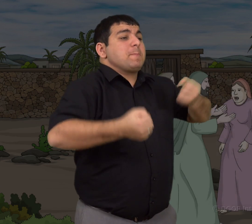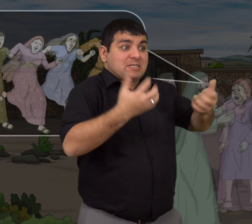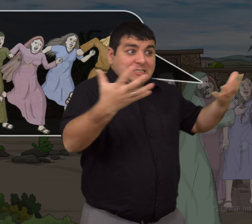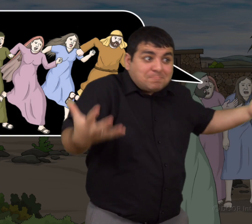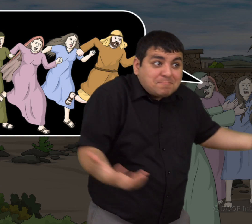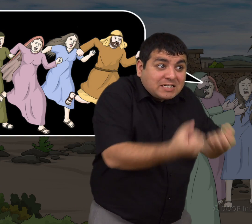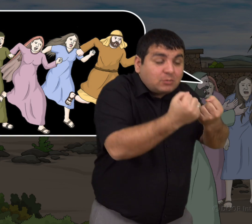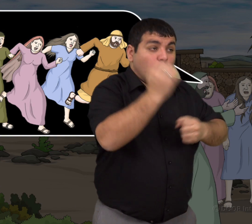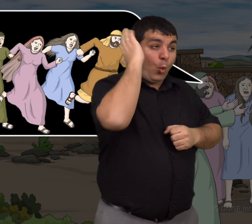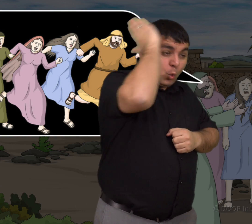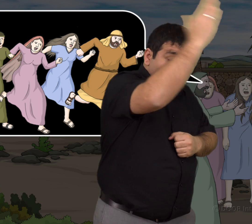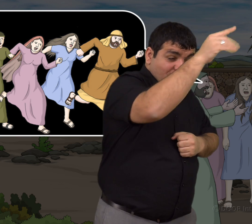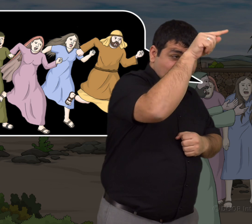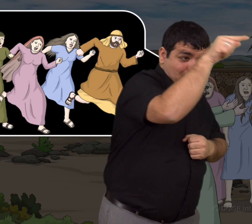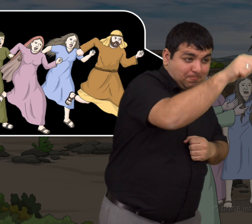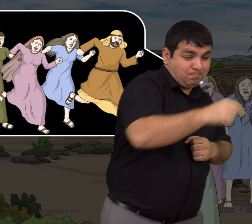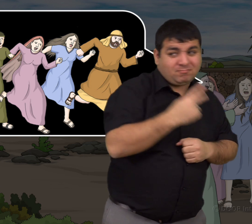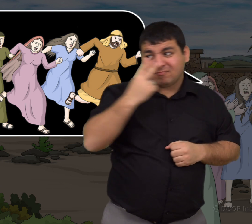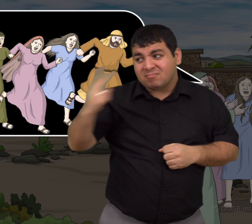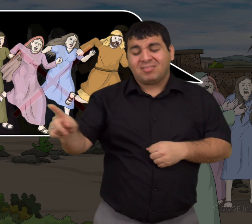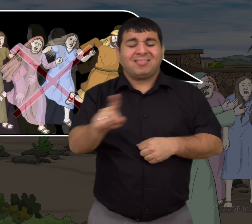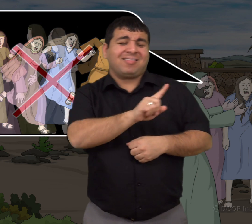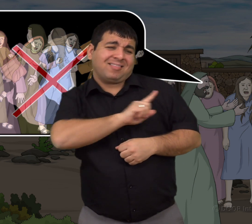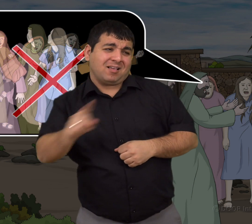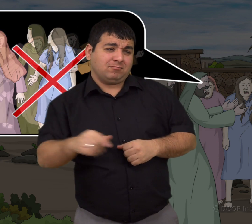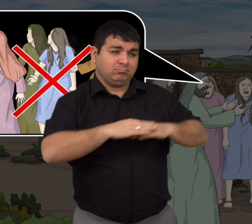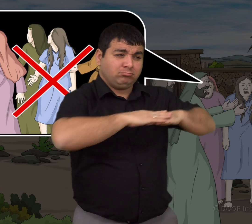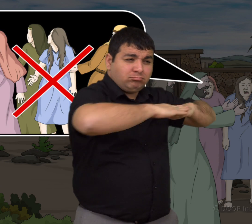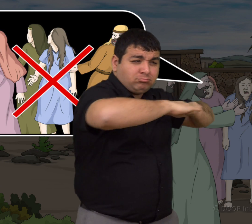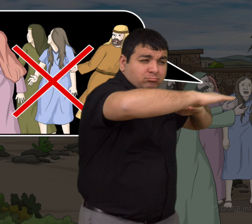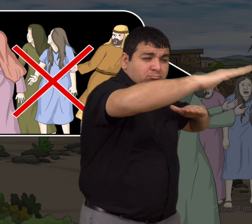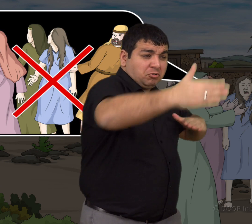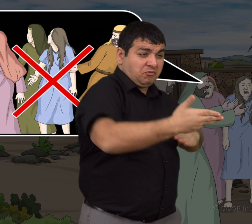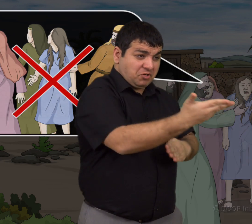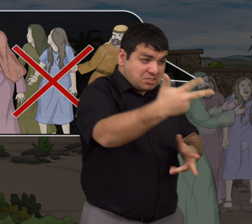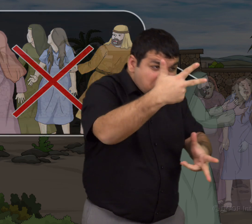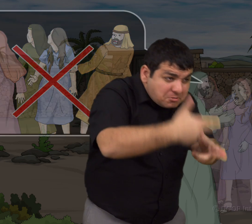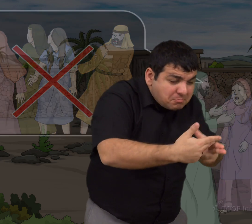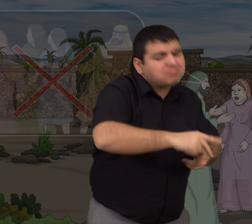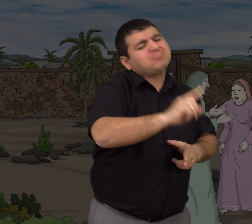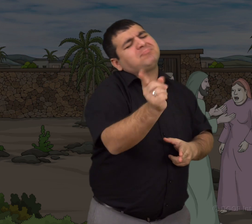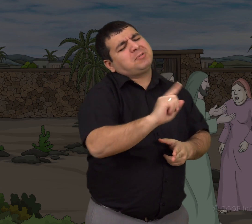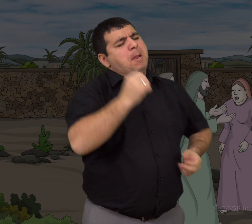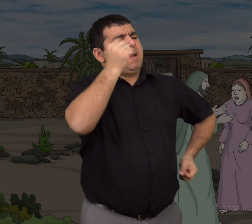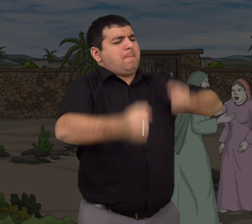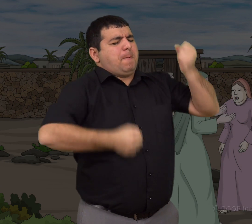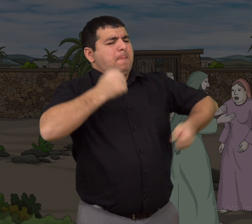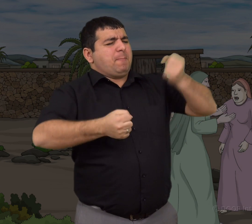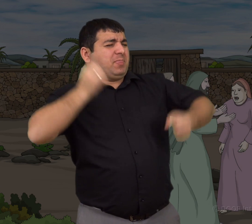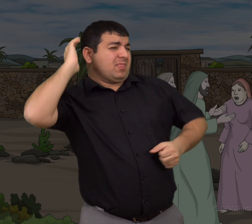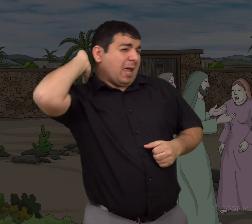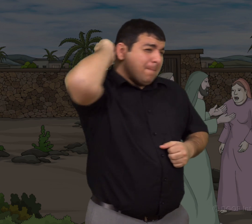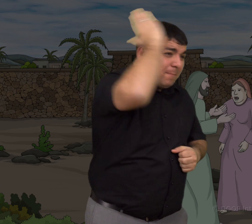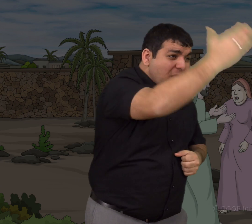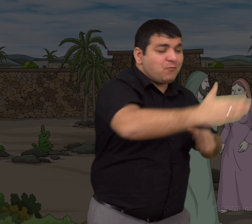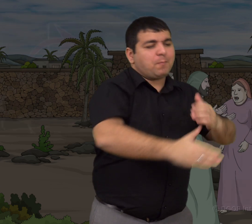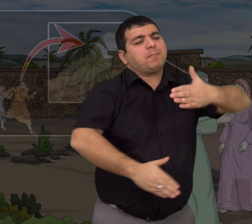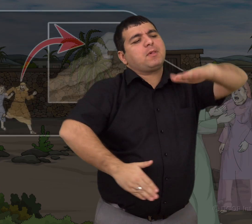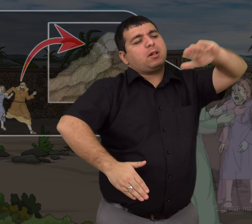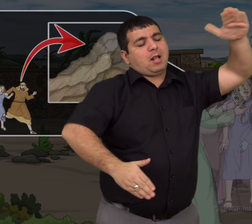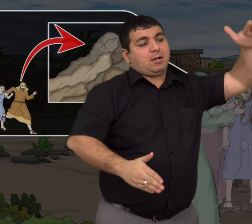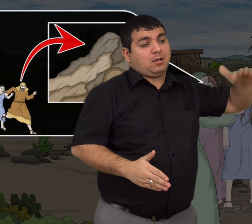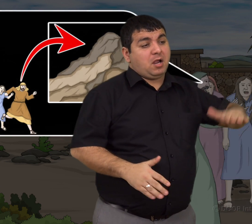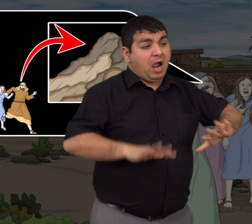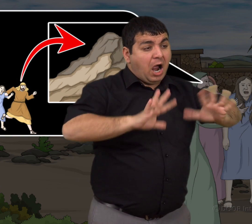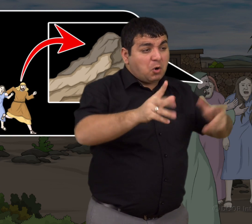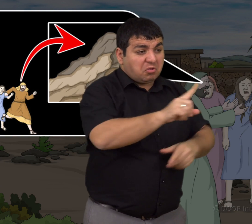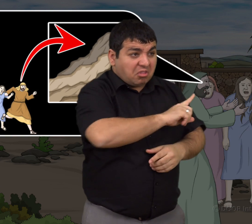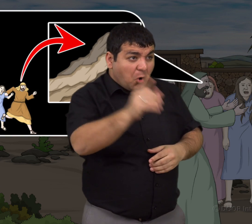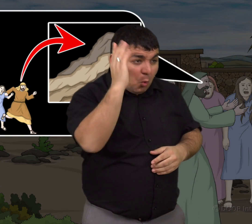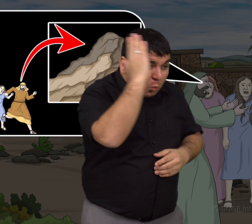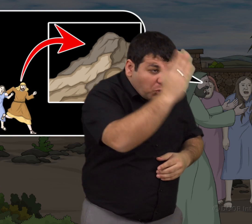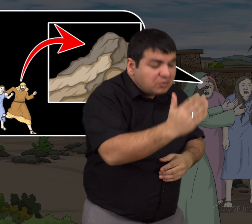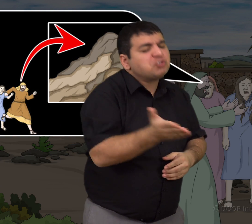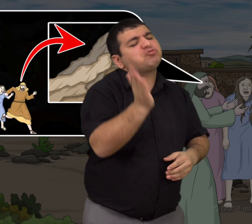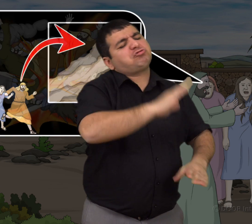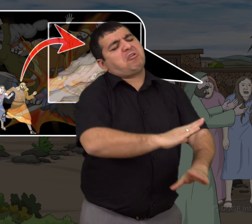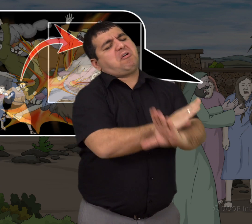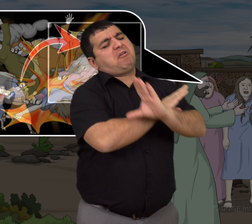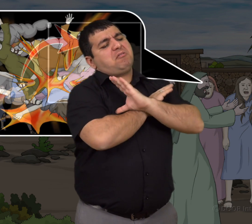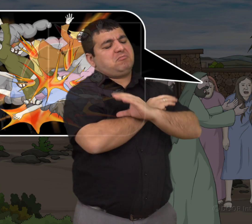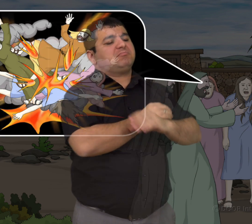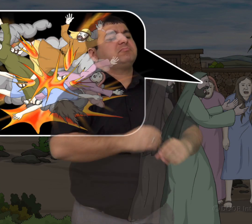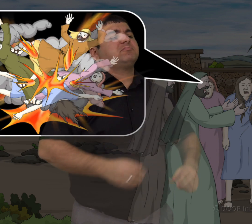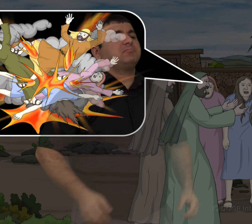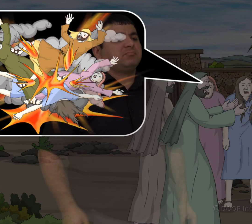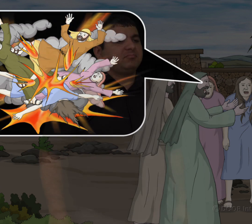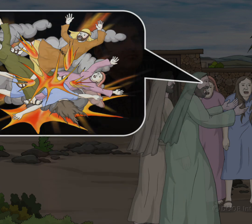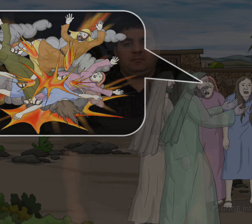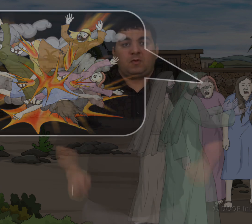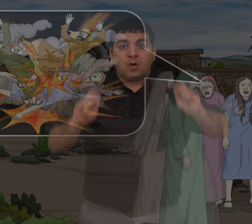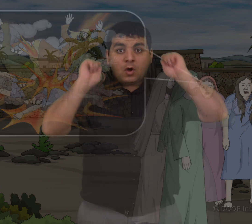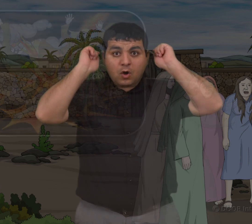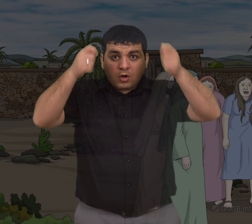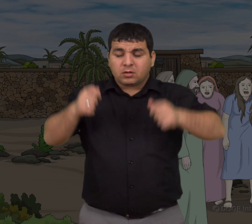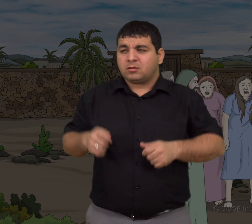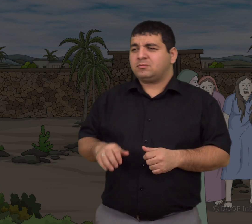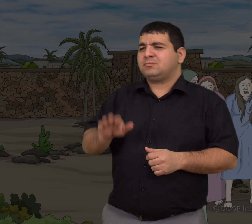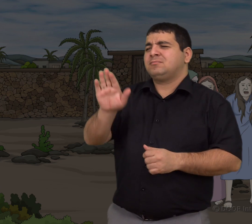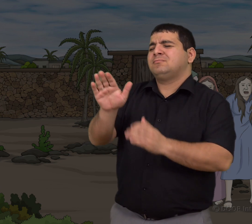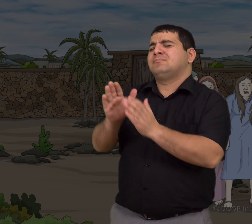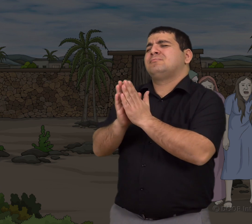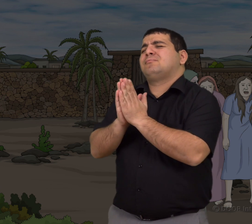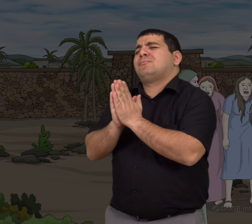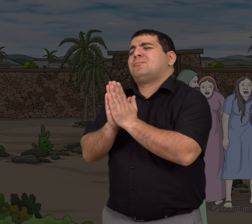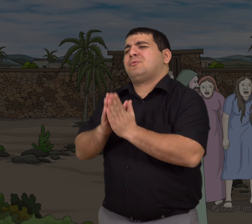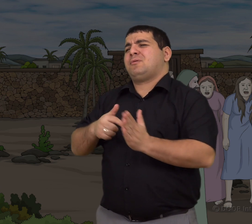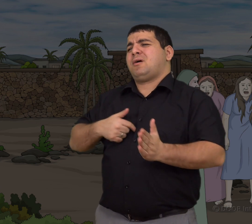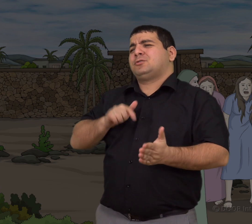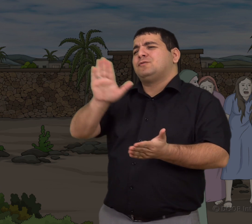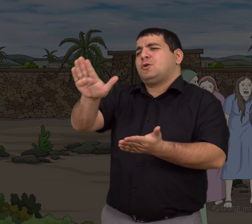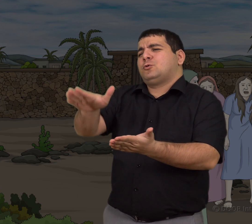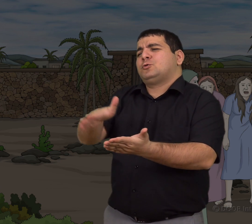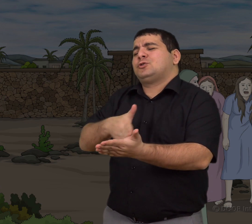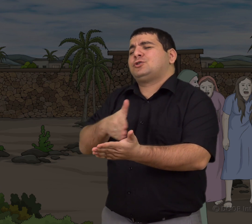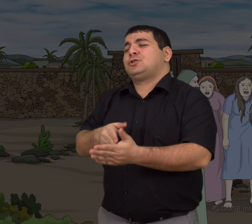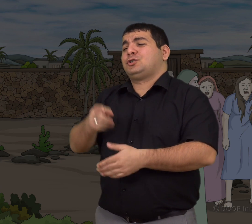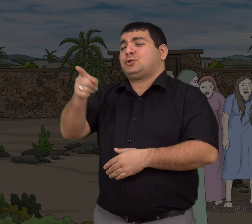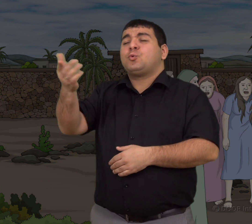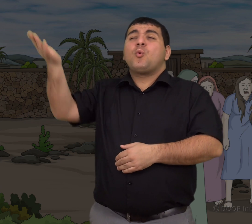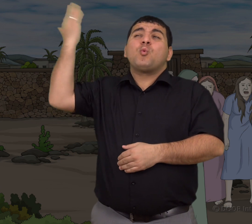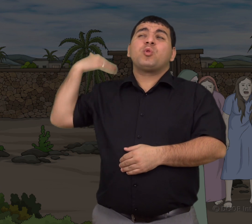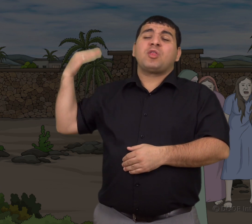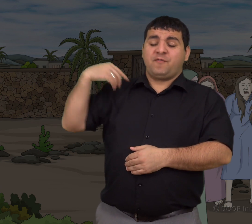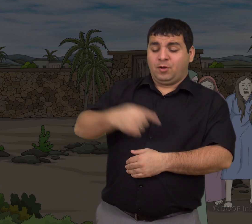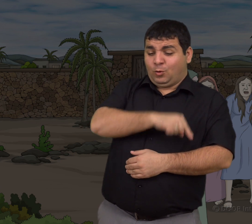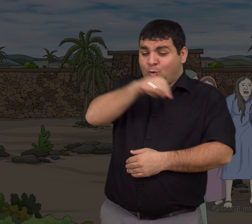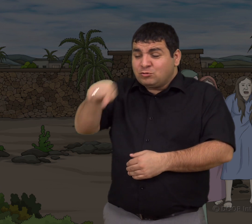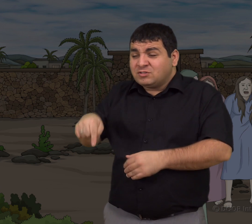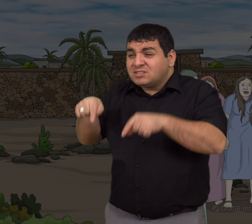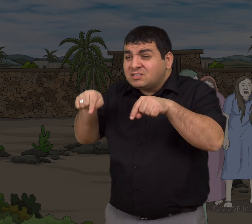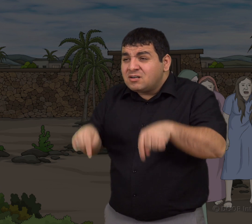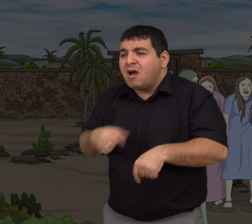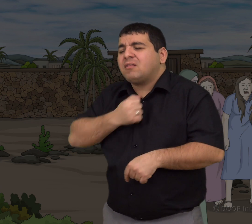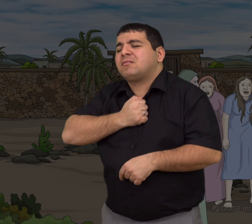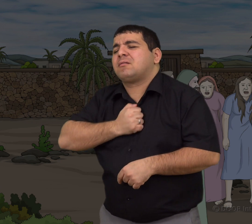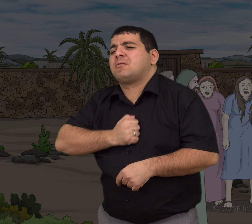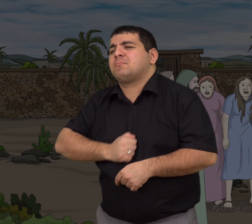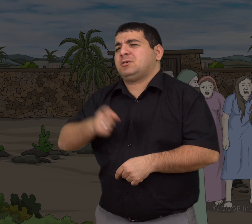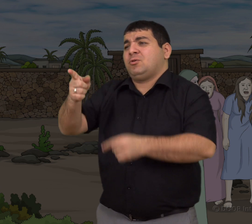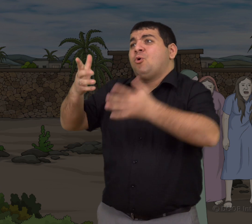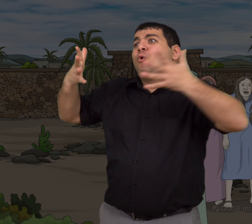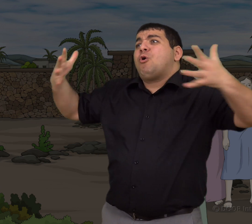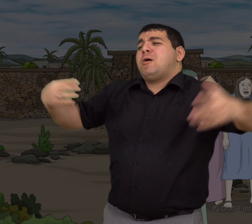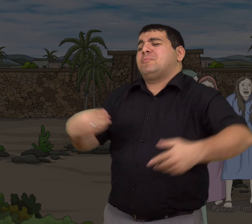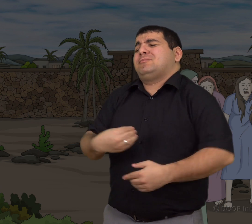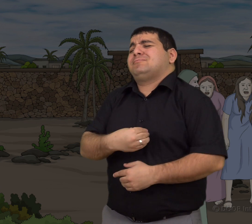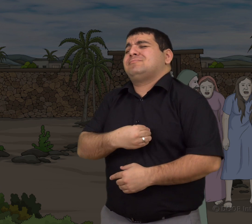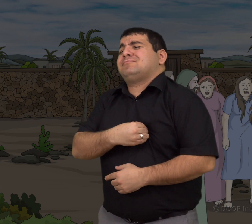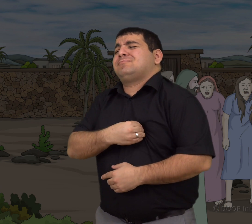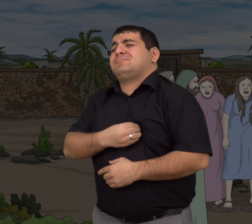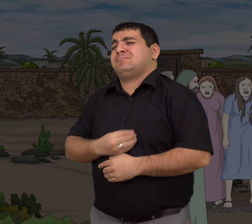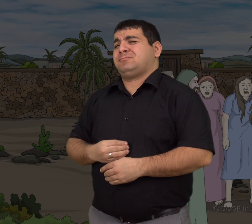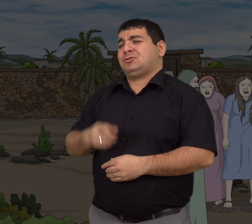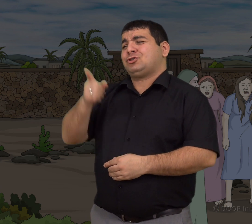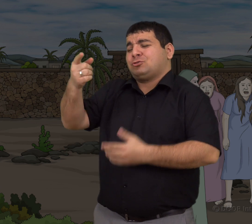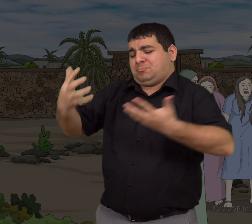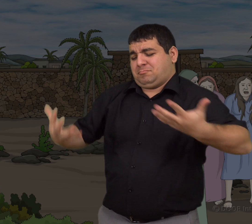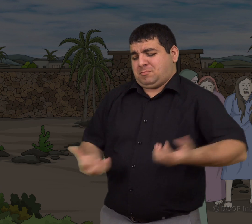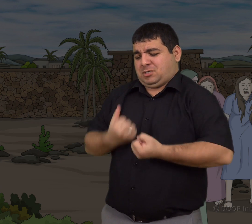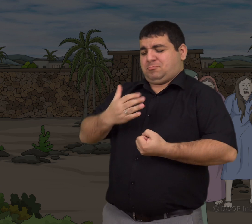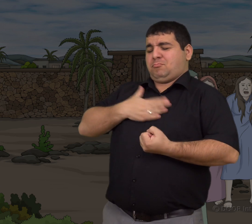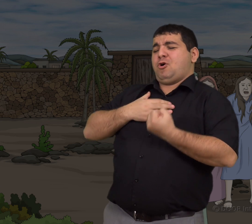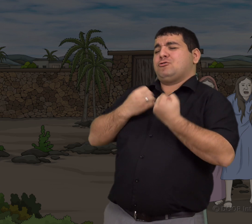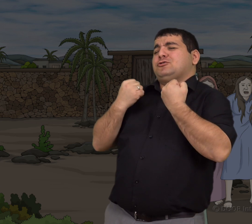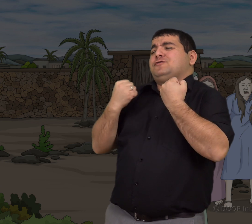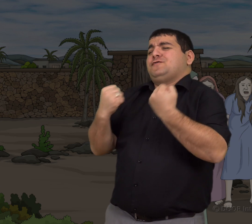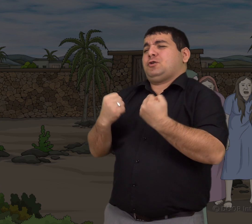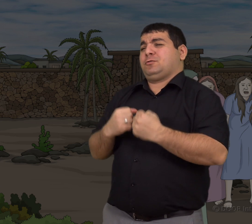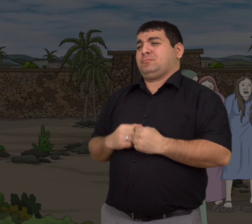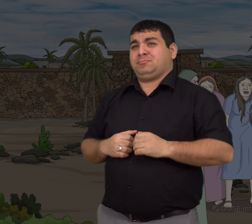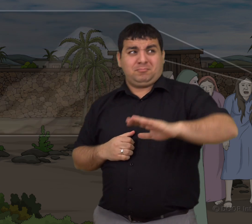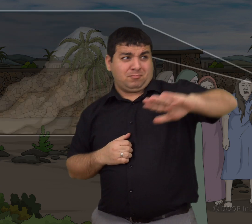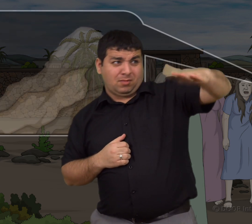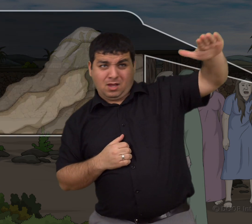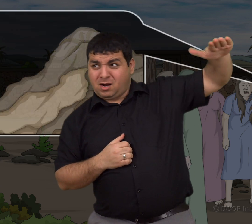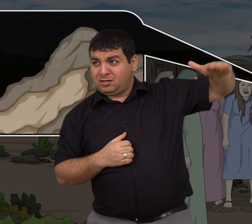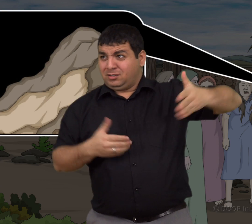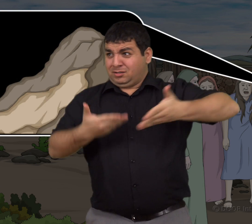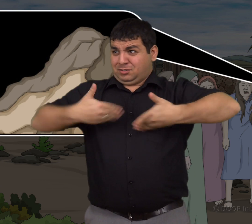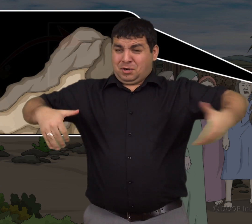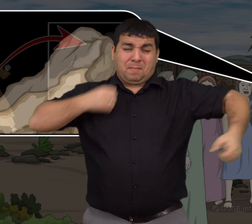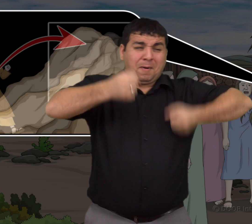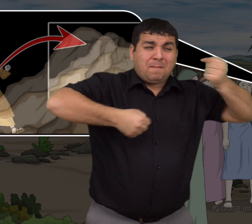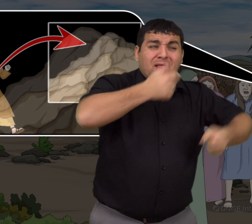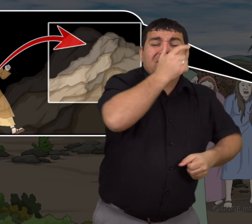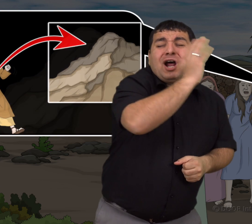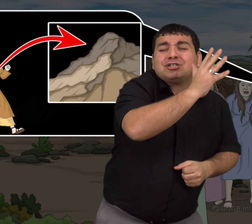Do not look back, and do not stop anywhere on the plain! Flee to the mountains, or you will be swept away!” But Lot replied, “No, my lords, please! Your servant has indeed found favor in your sight, and you have shown me great kindness by sparing my life.